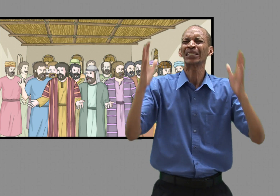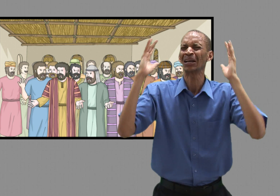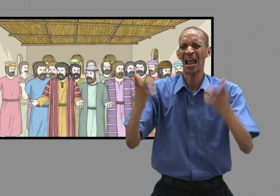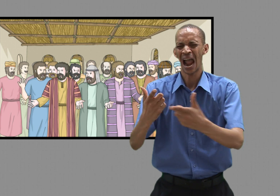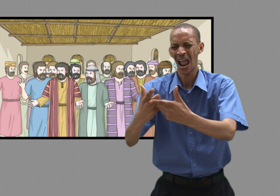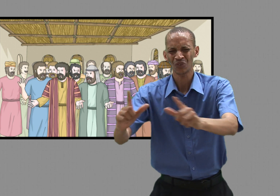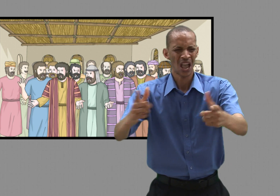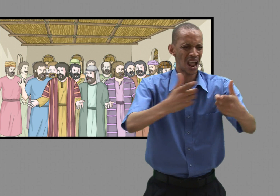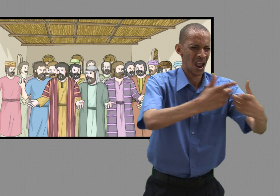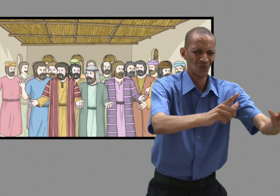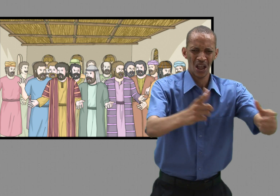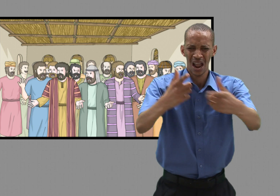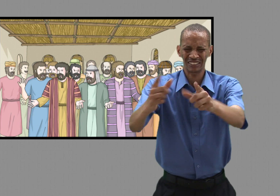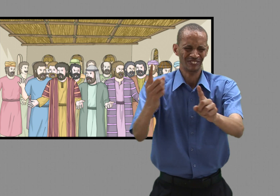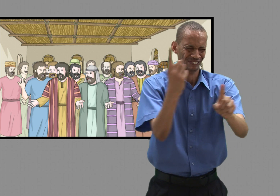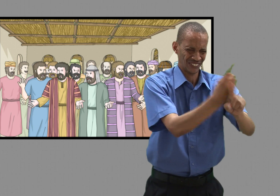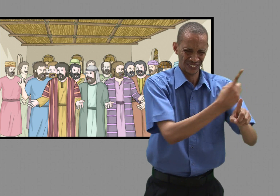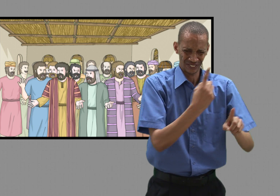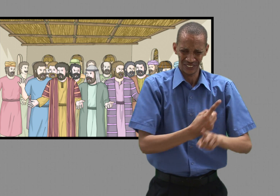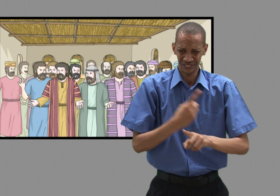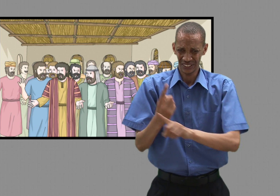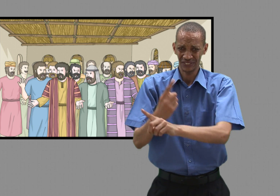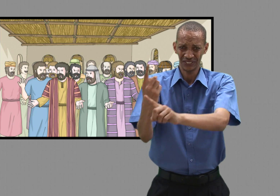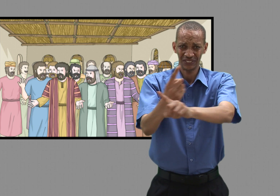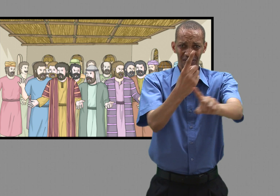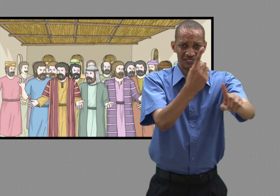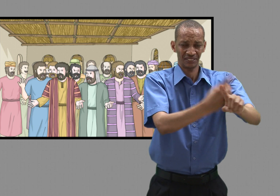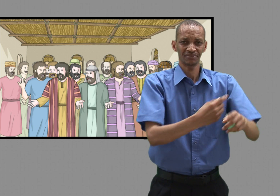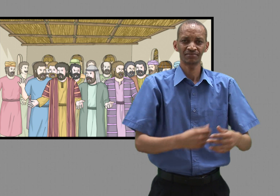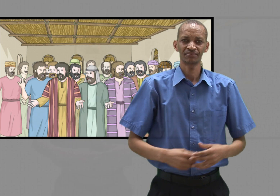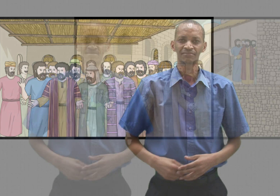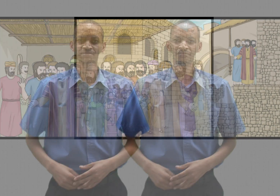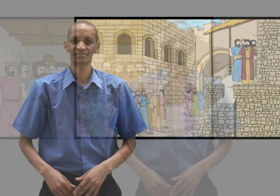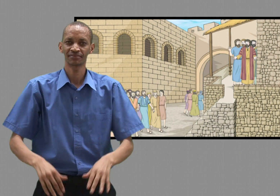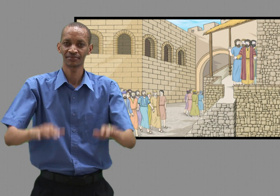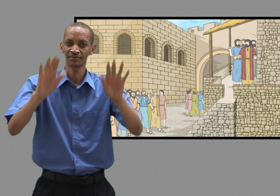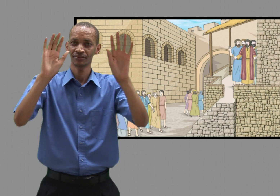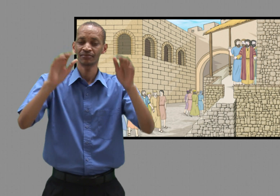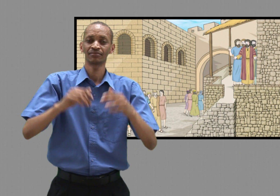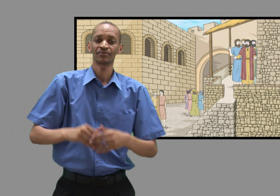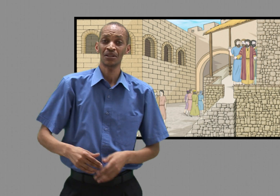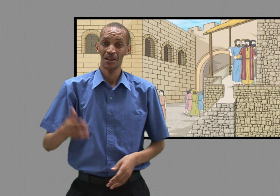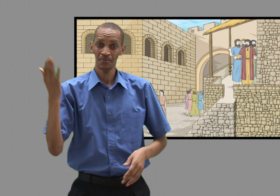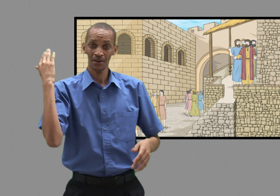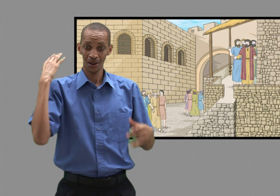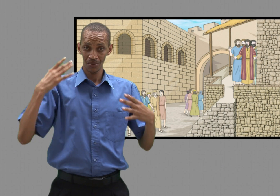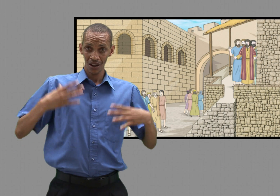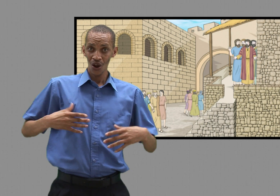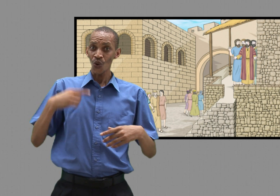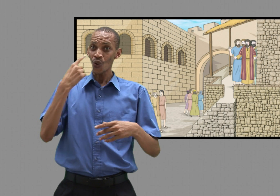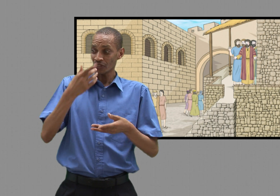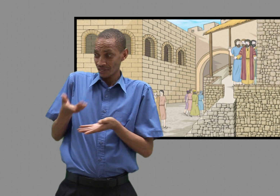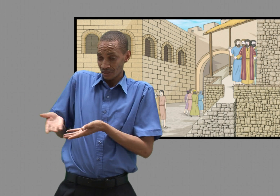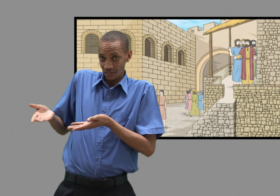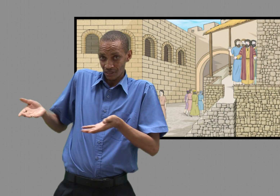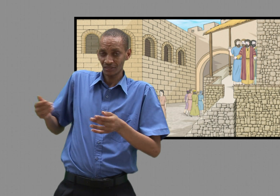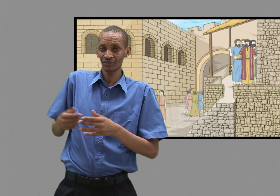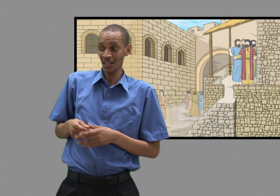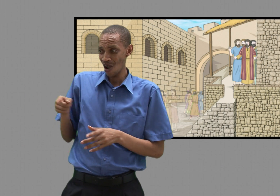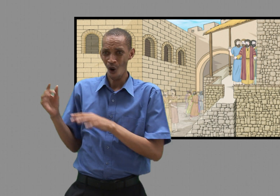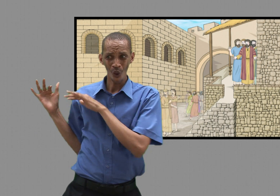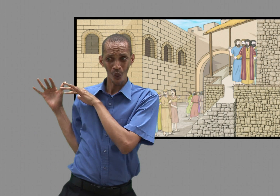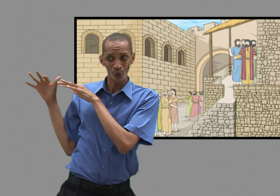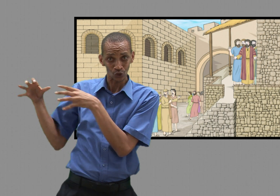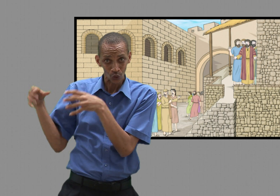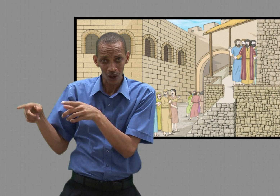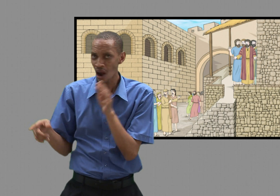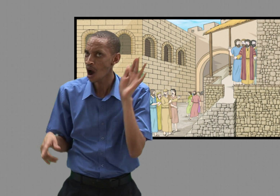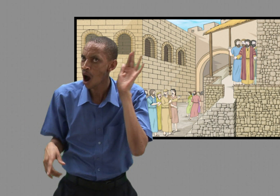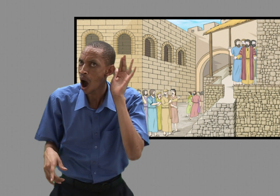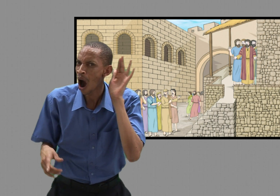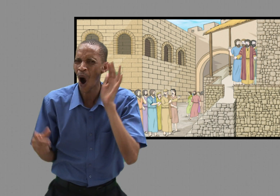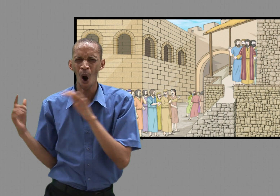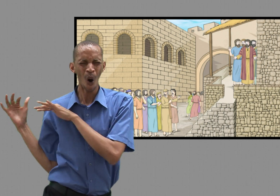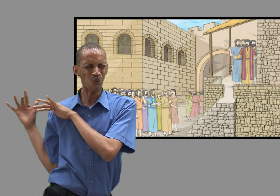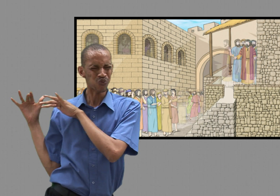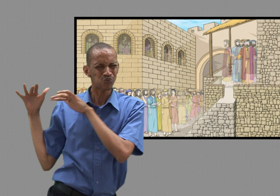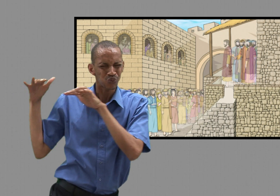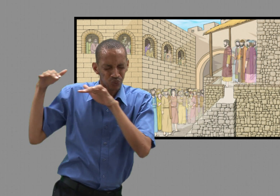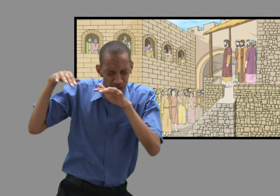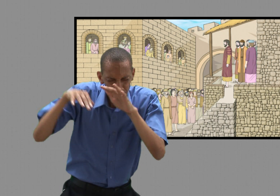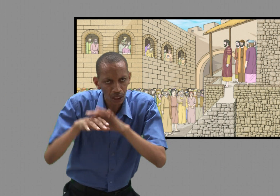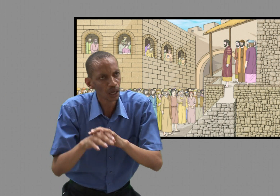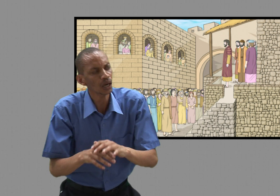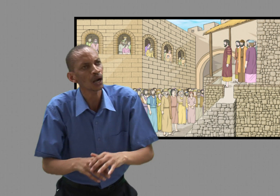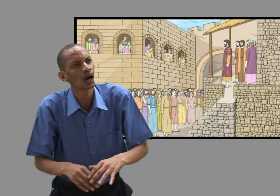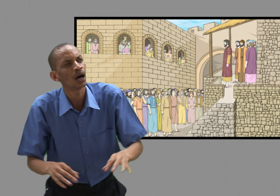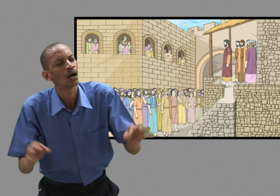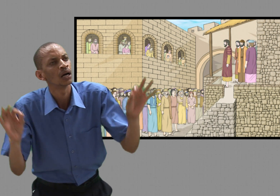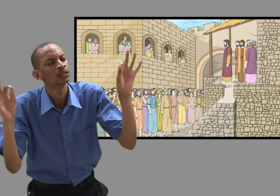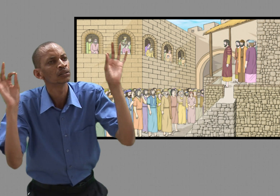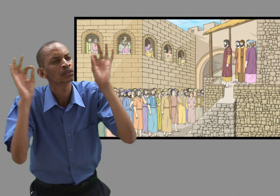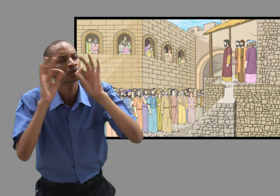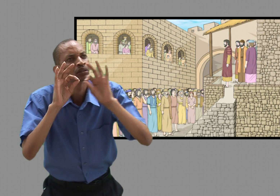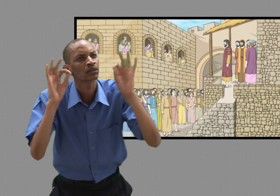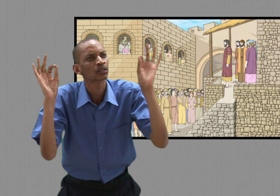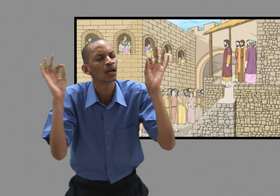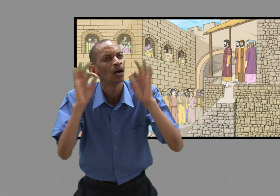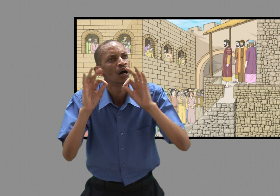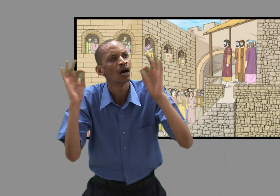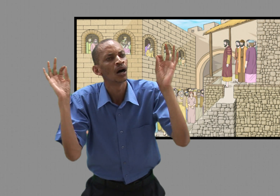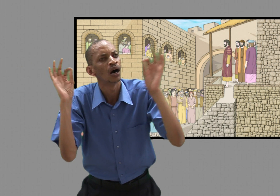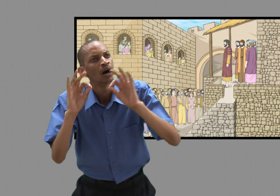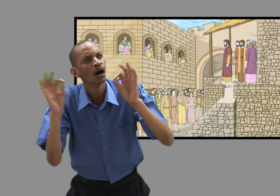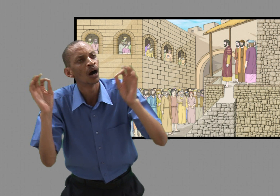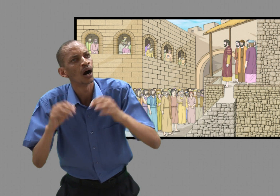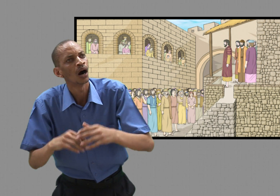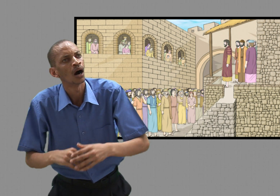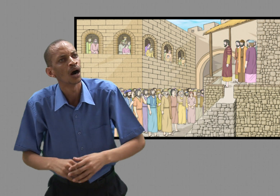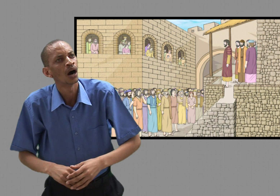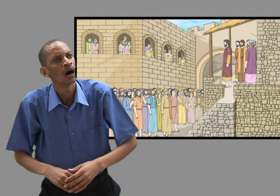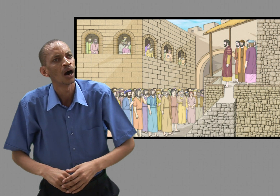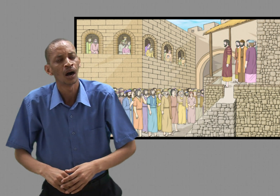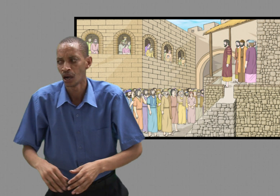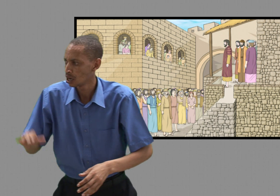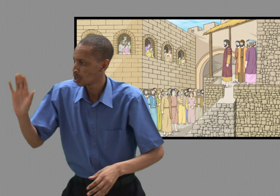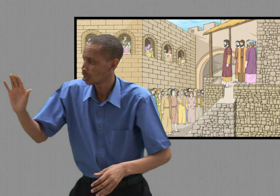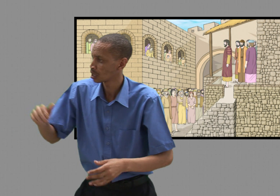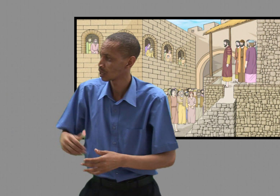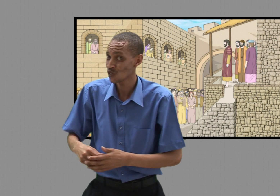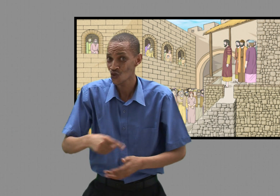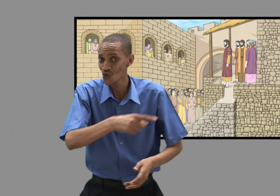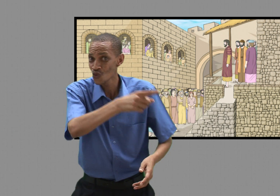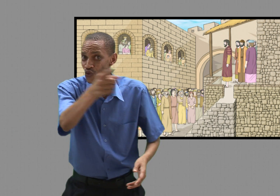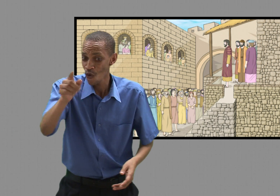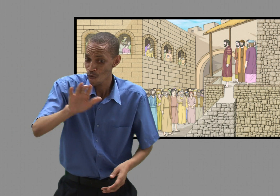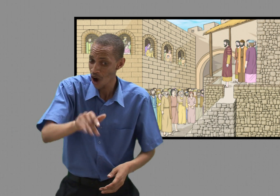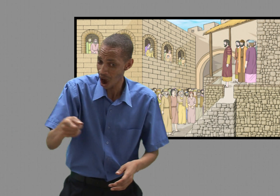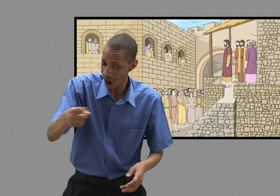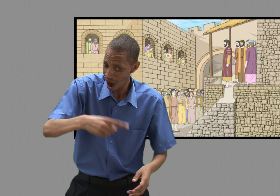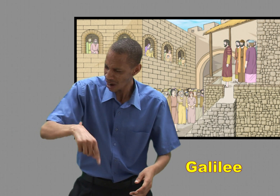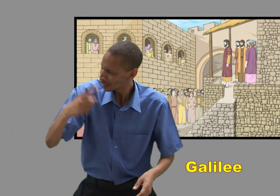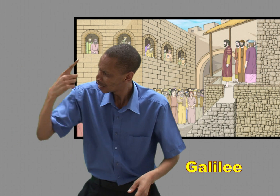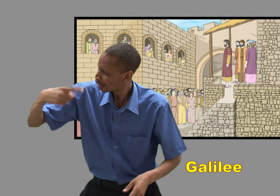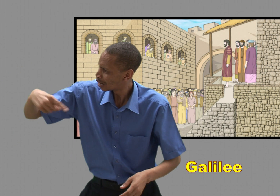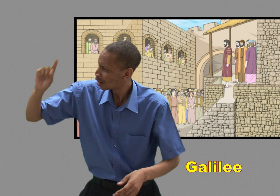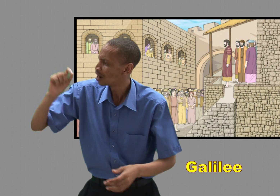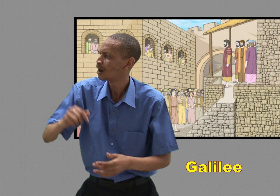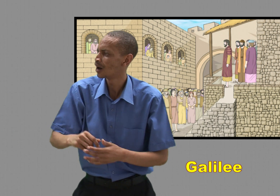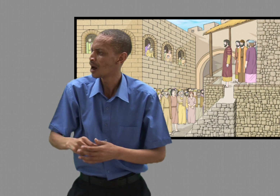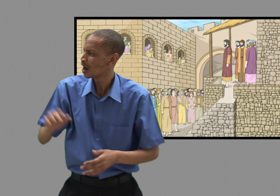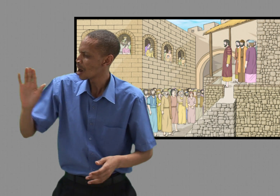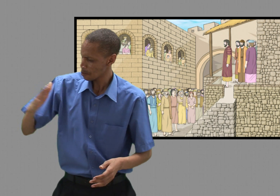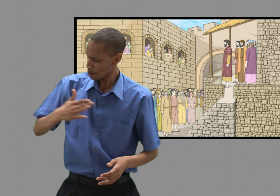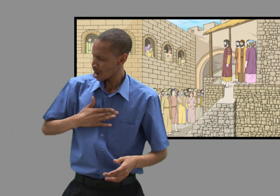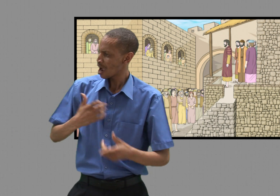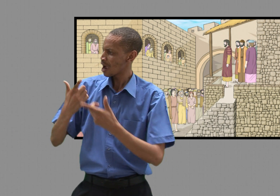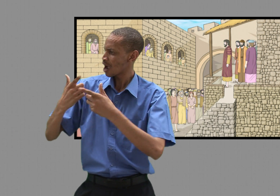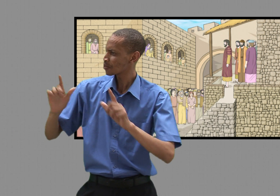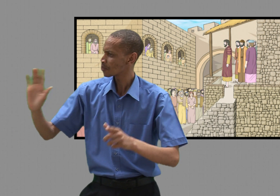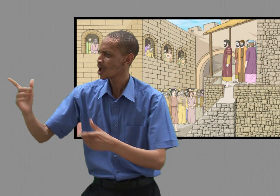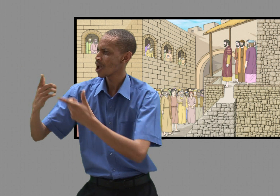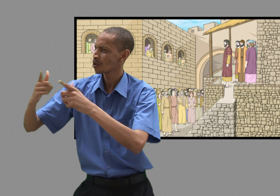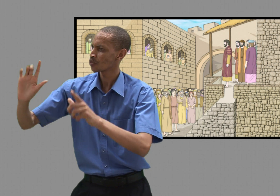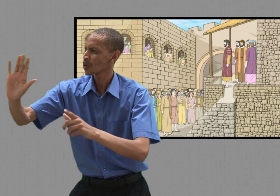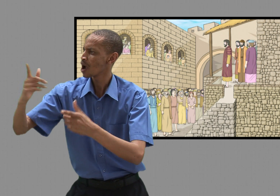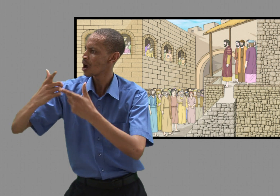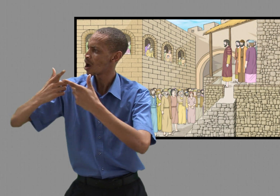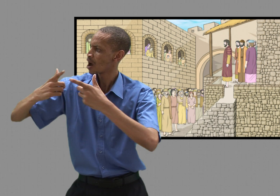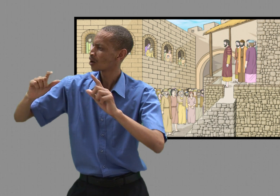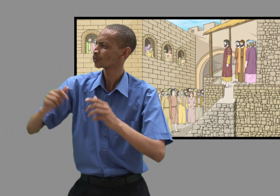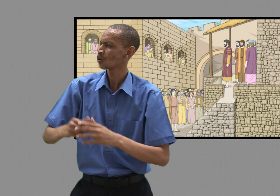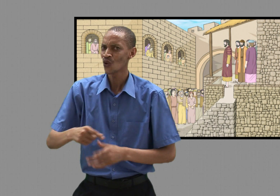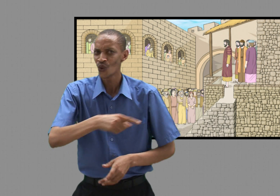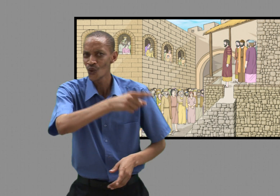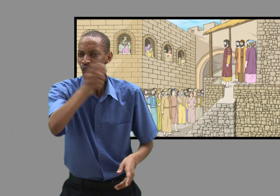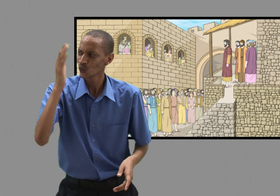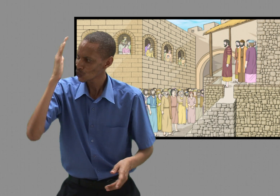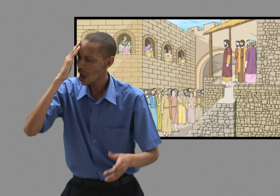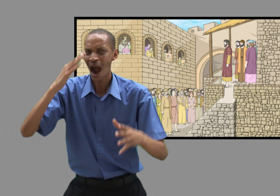Astounded and amazed, they asked, “Are not all these men who are speaking Galileans? How is it then that each of us hears them in his own native language? Parthians, Medes, and Elamites;